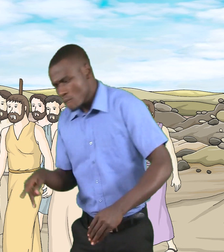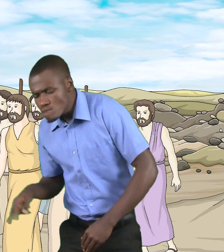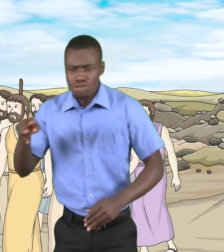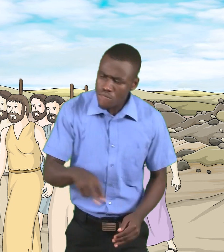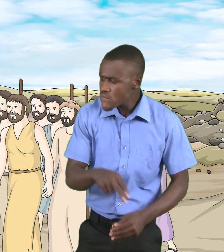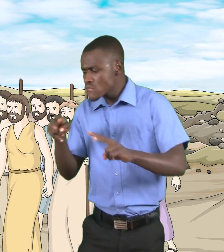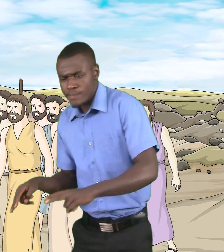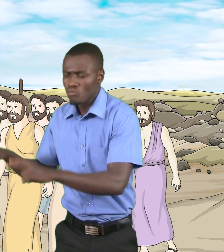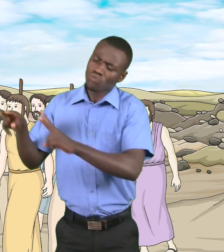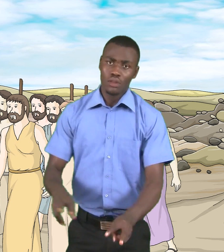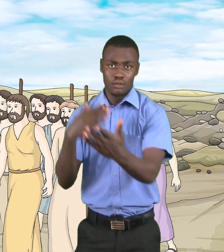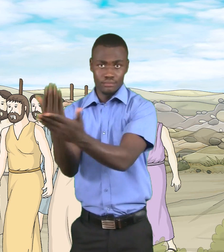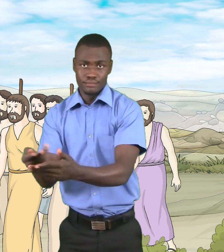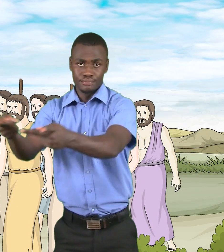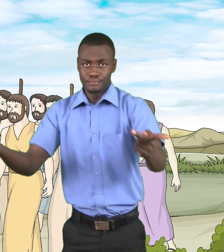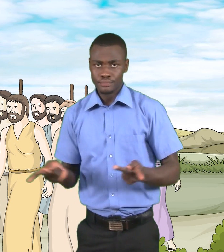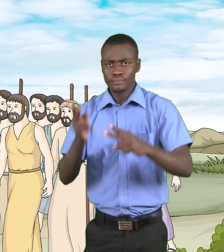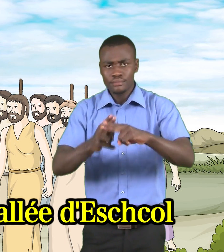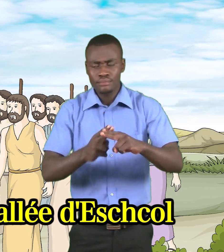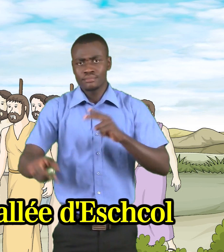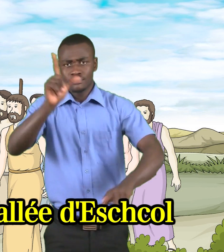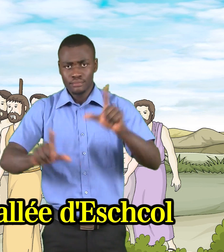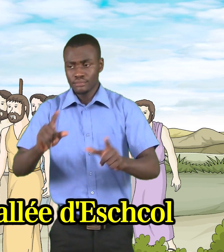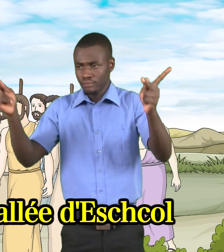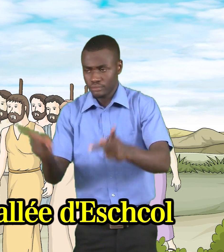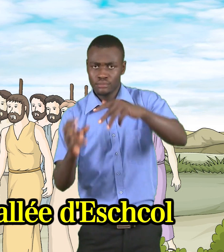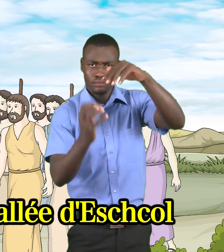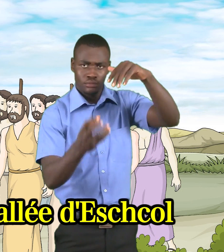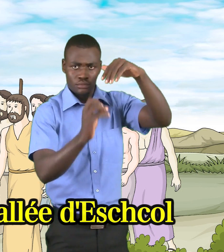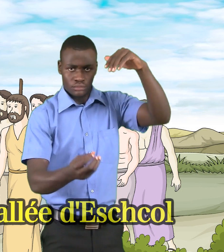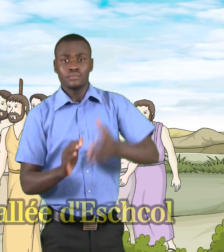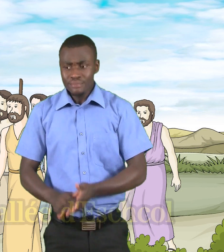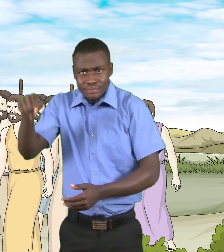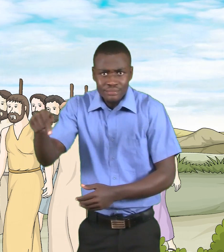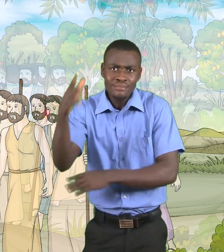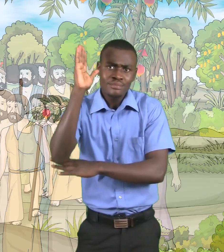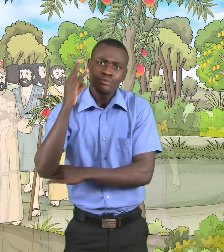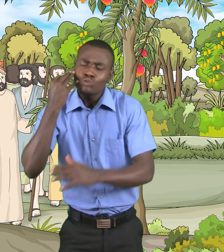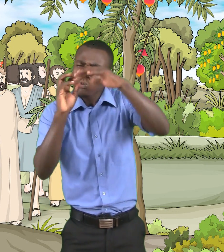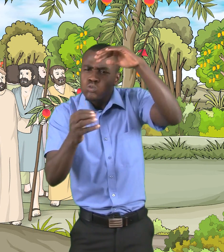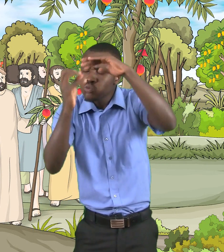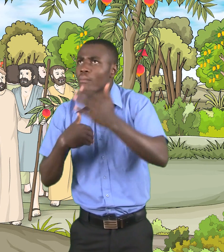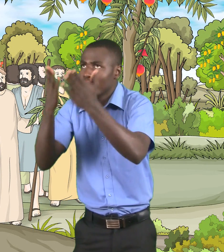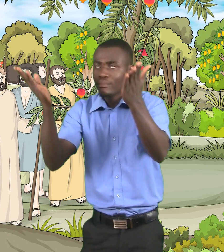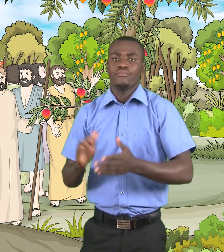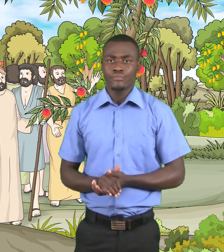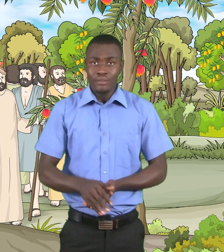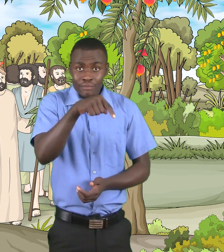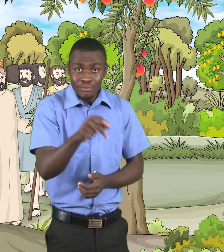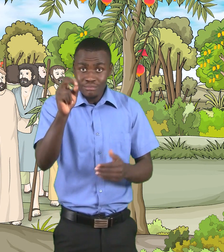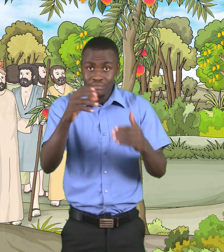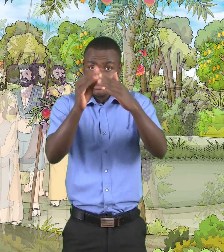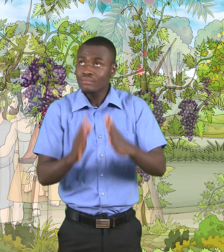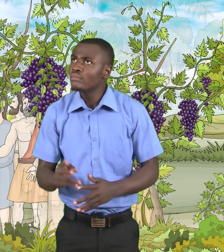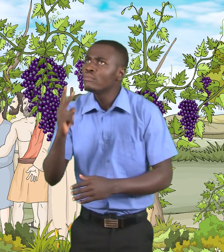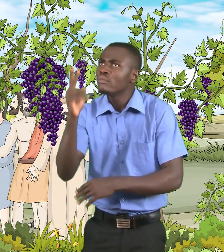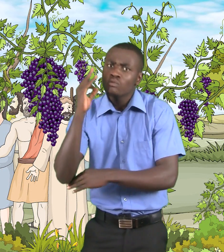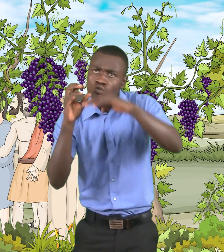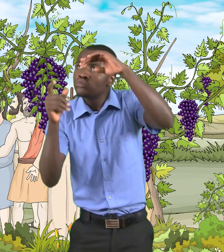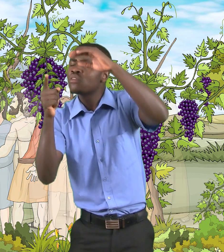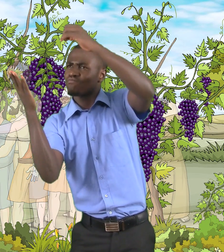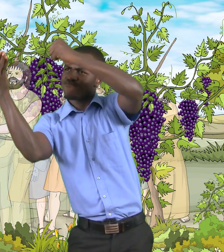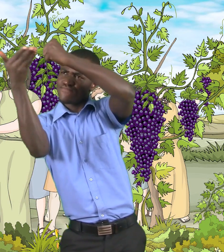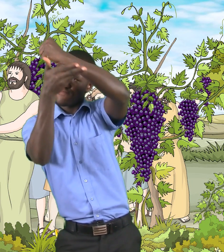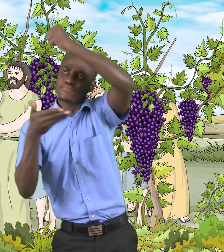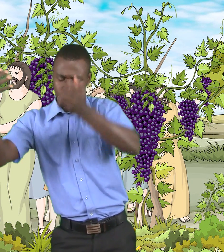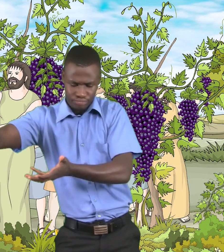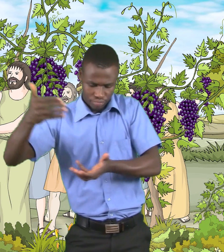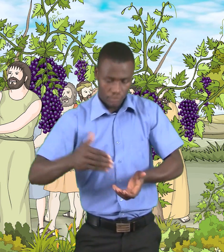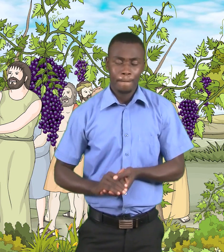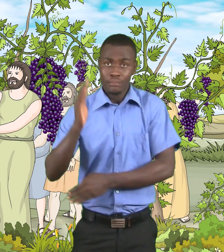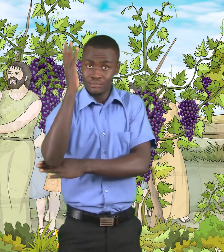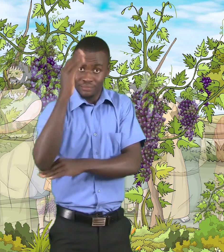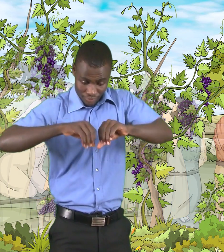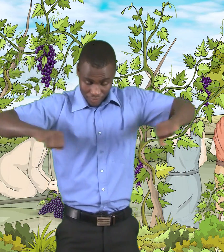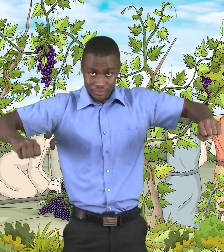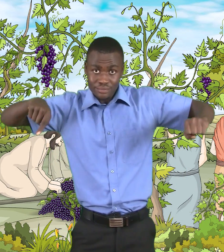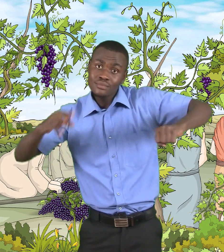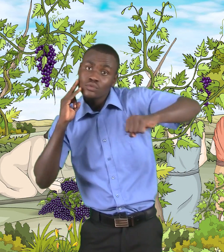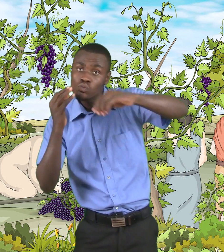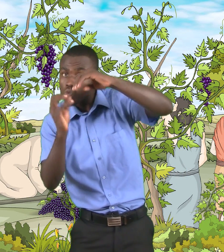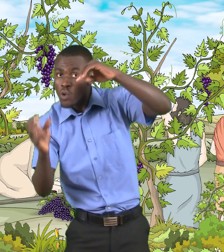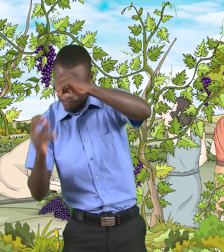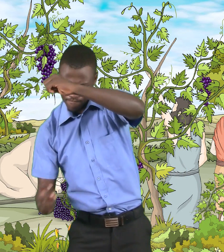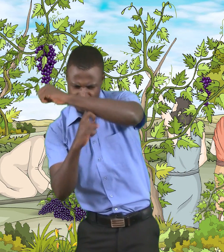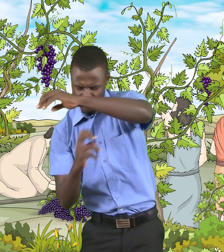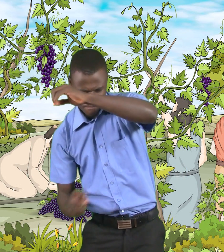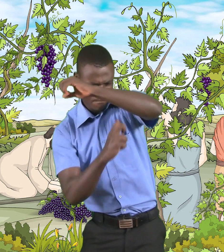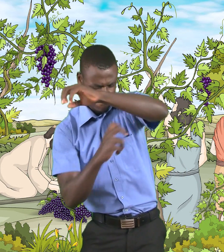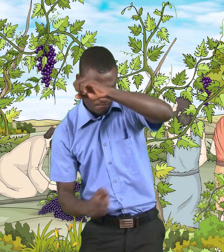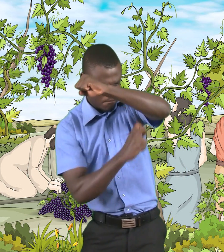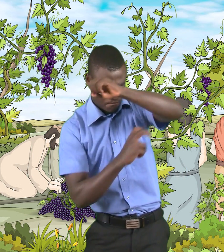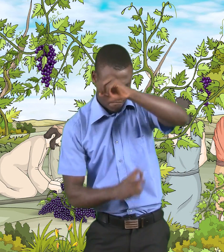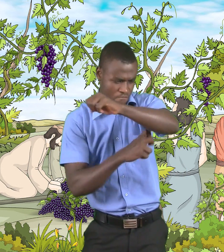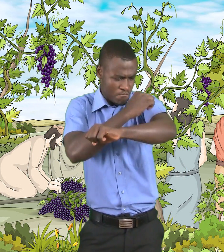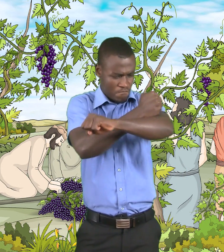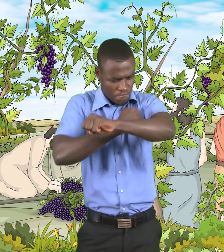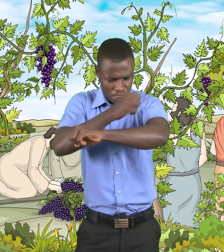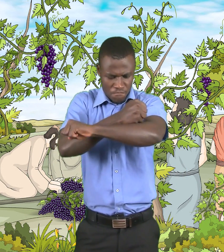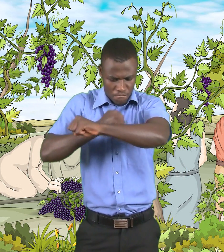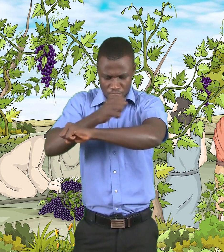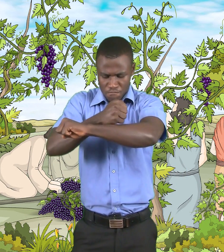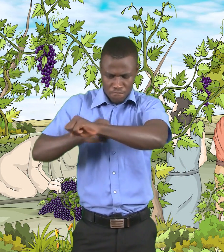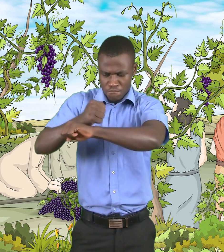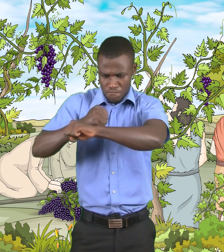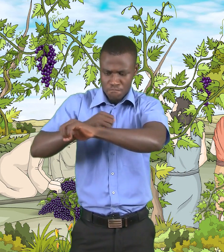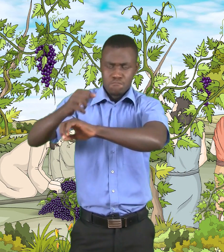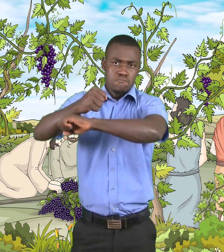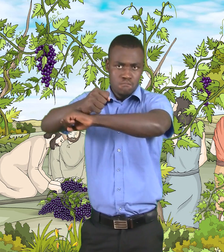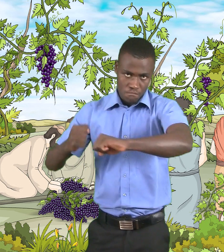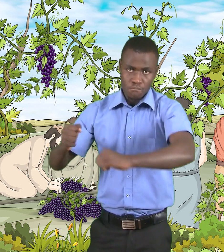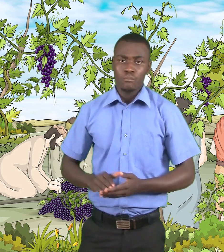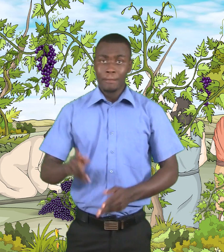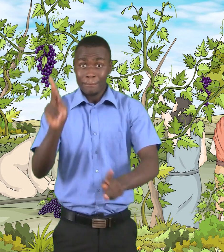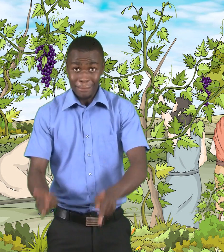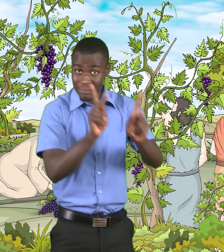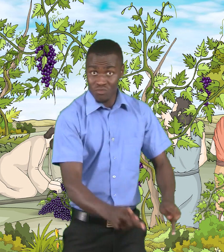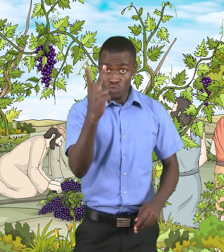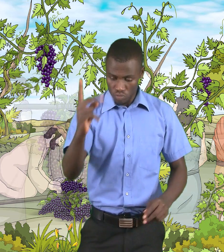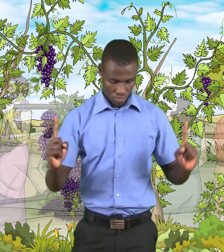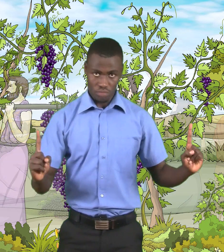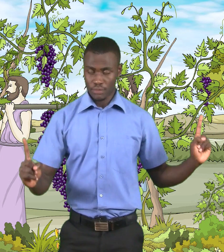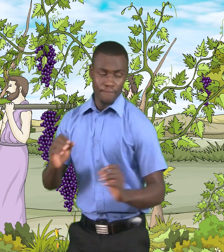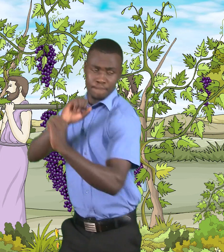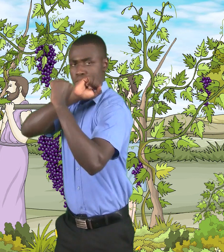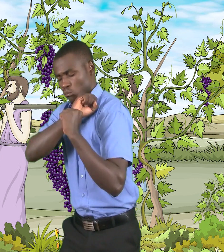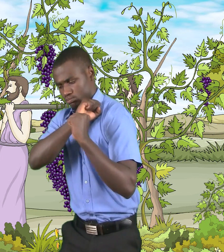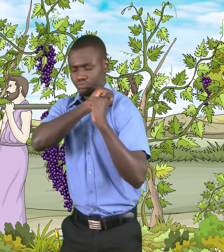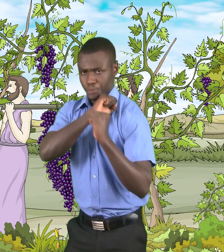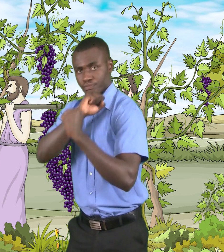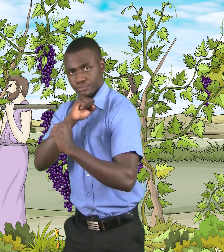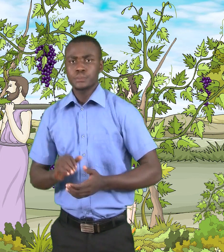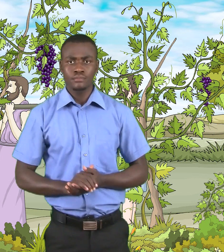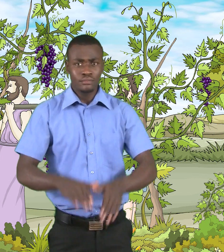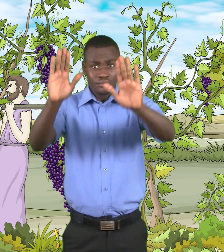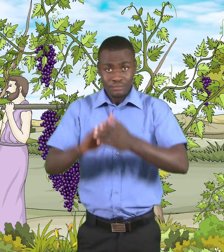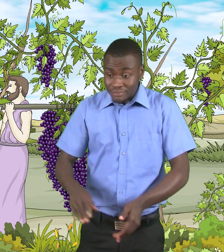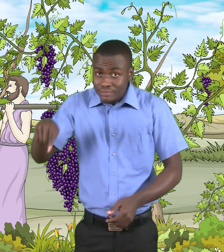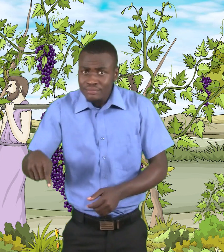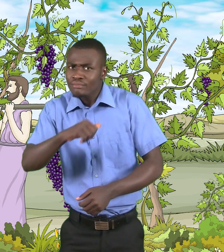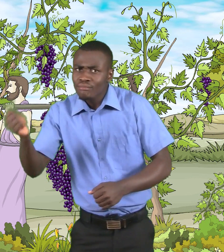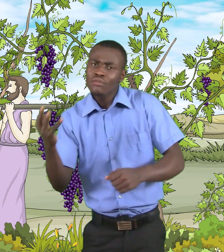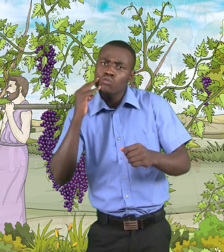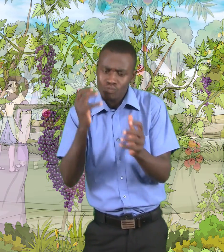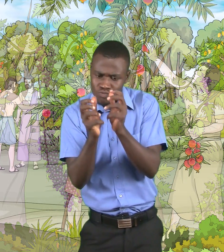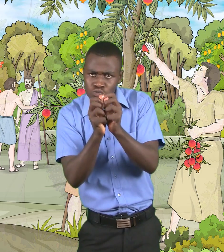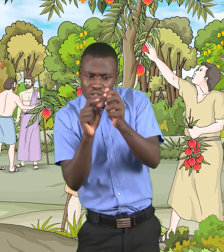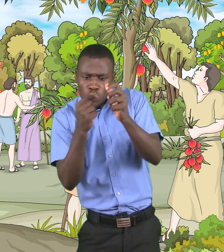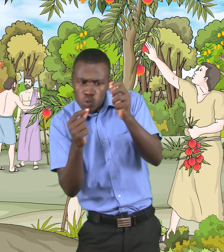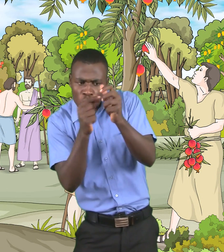When they came to the Valley of Eshcol, they cut down a branch with a single cluster of grapes, which they carried on a pole between two men.